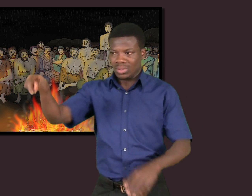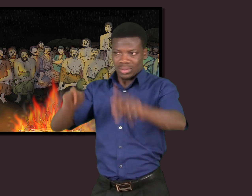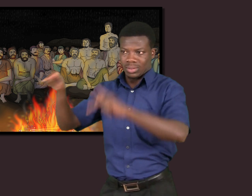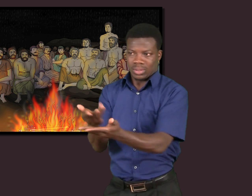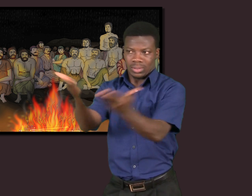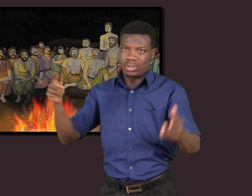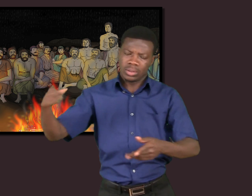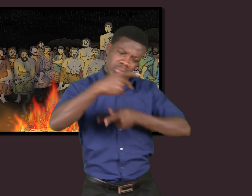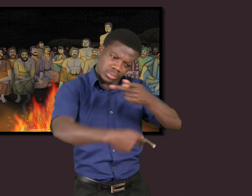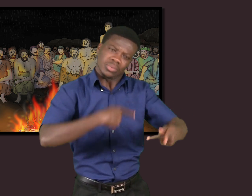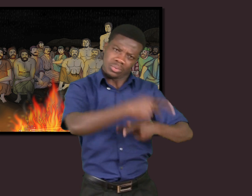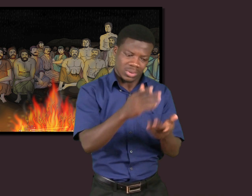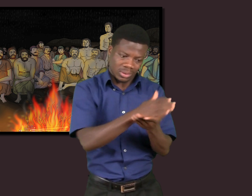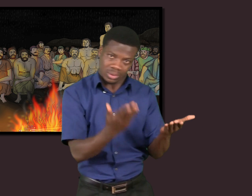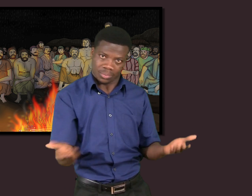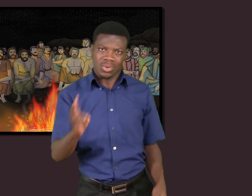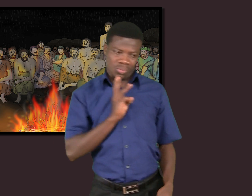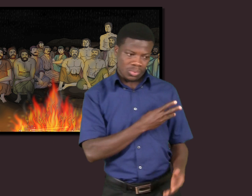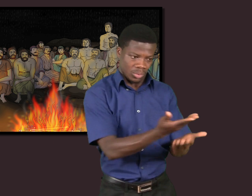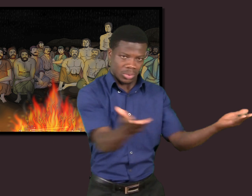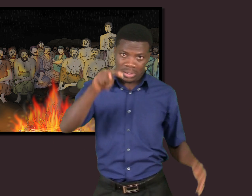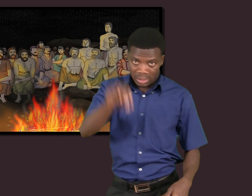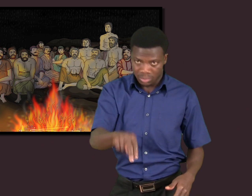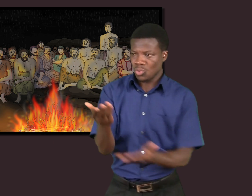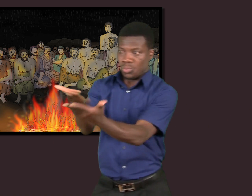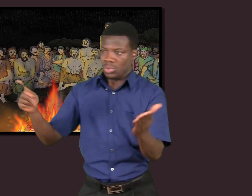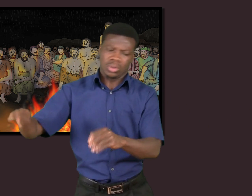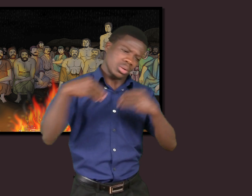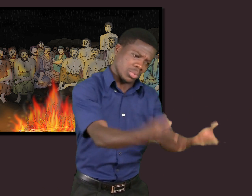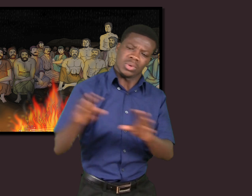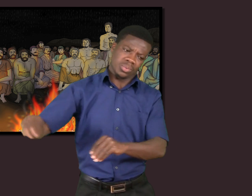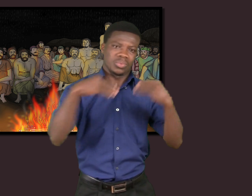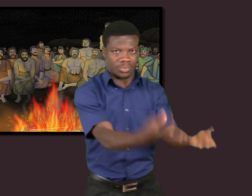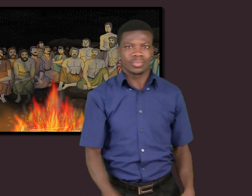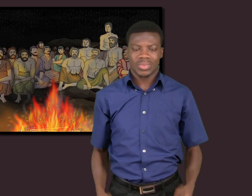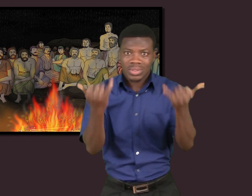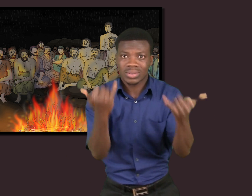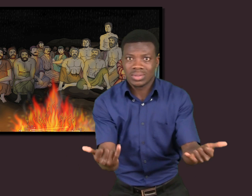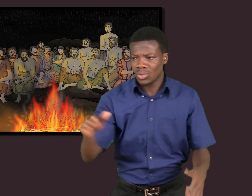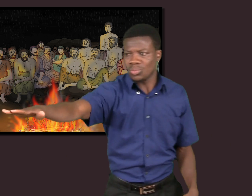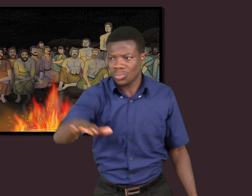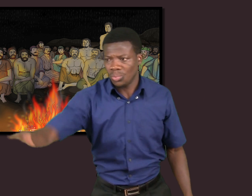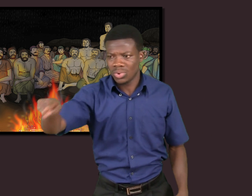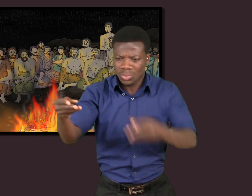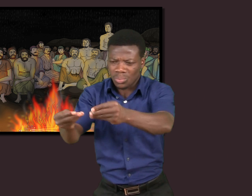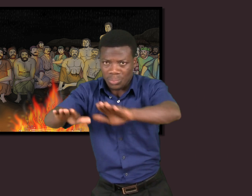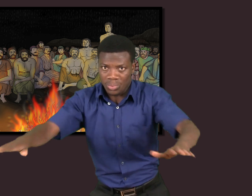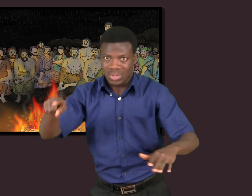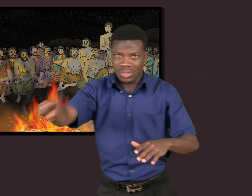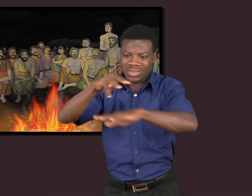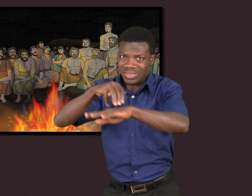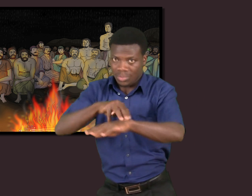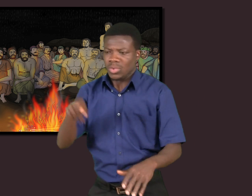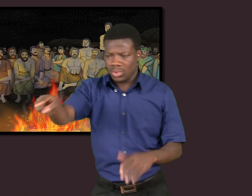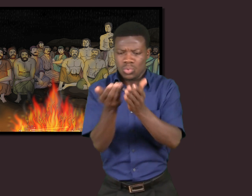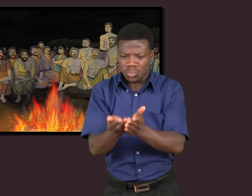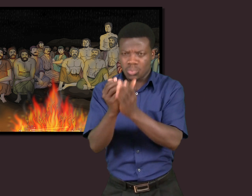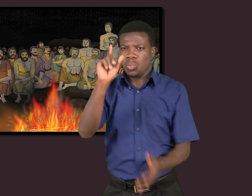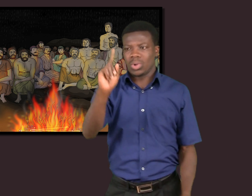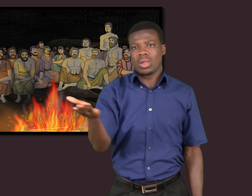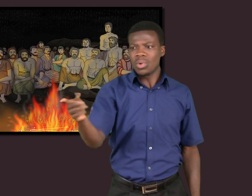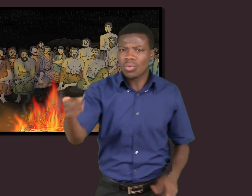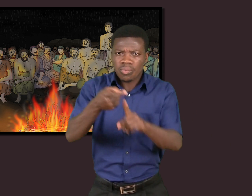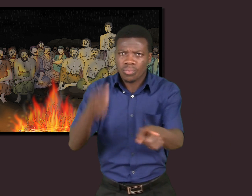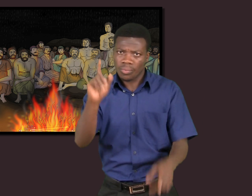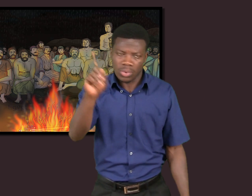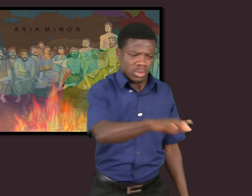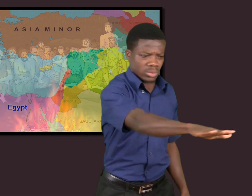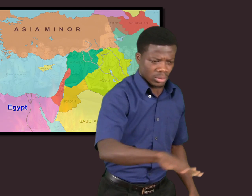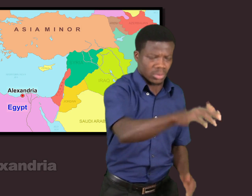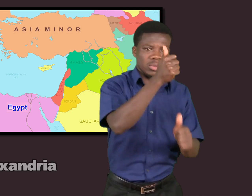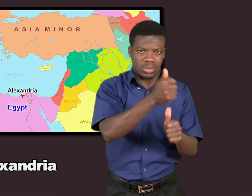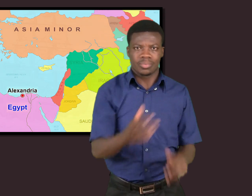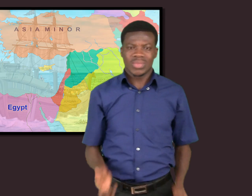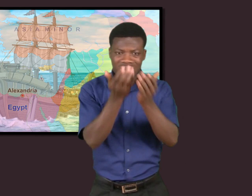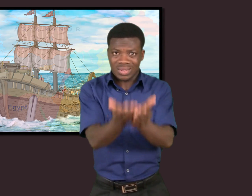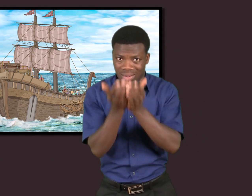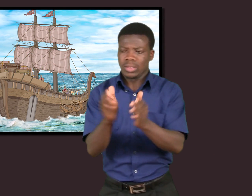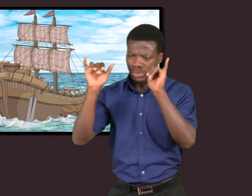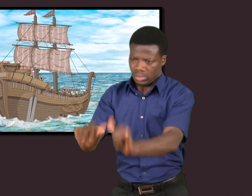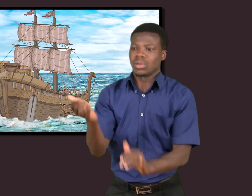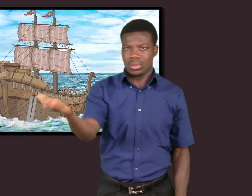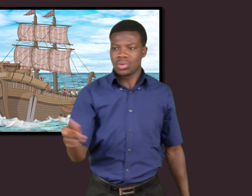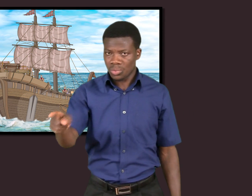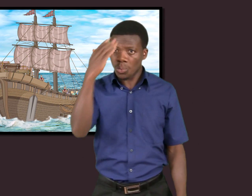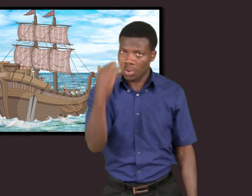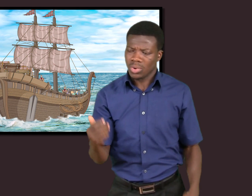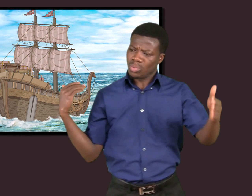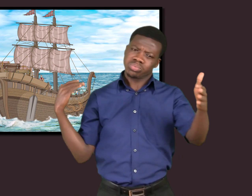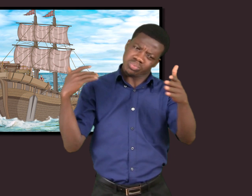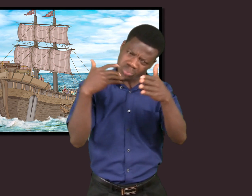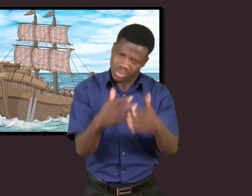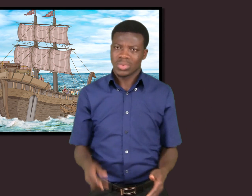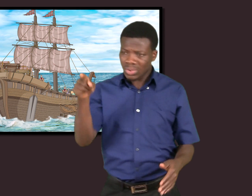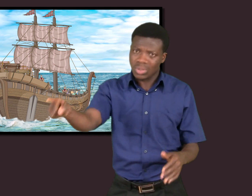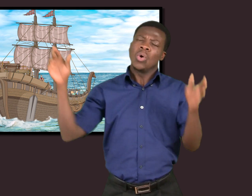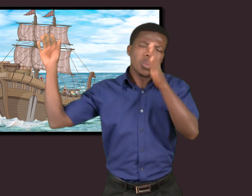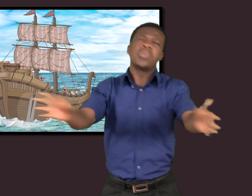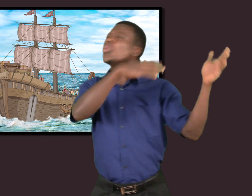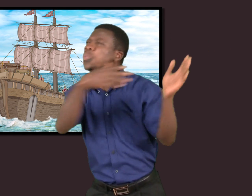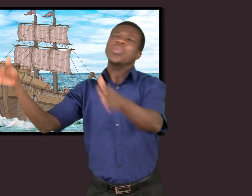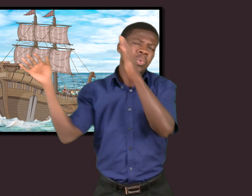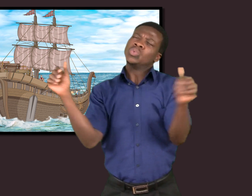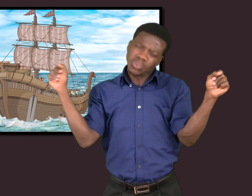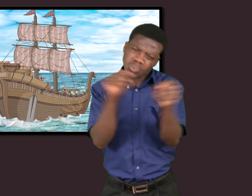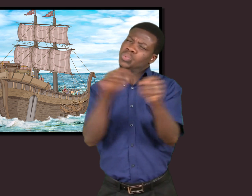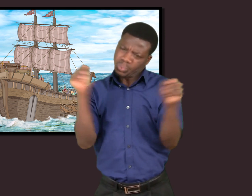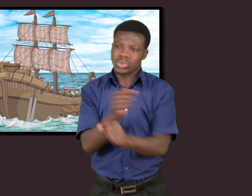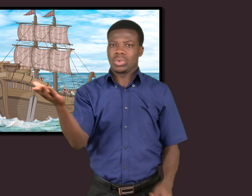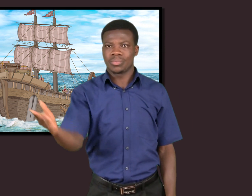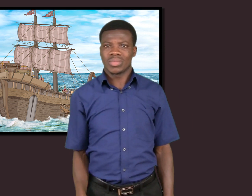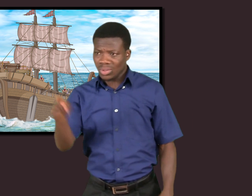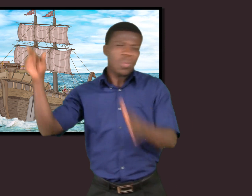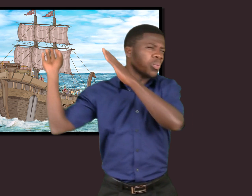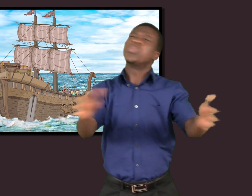The islanders honored us in many ways and supplied our needs when we were ready to sail.